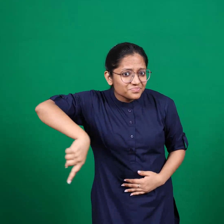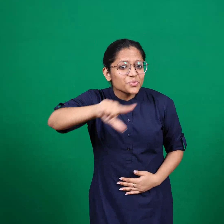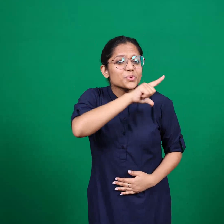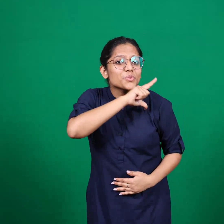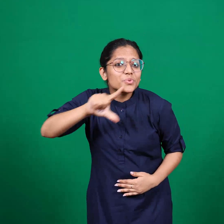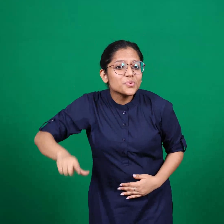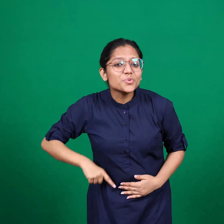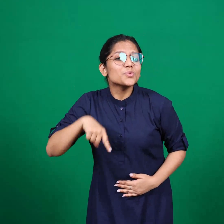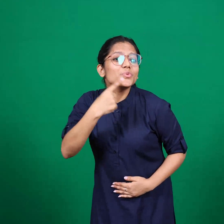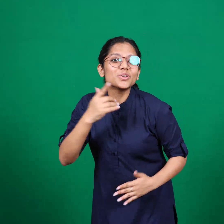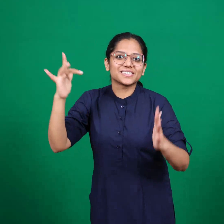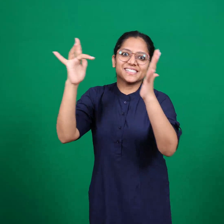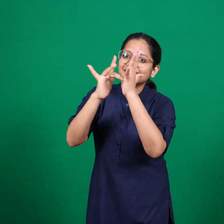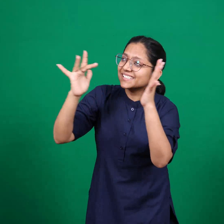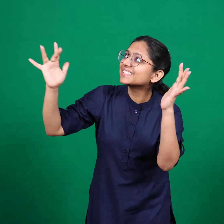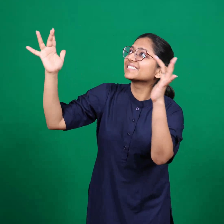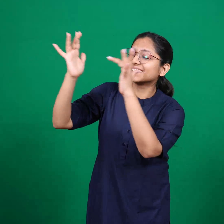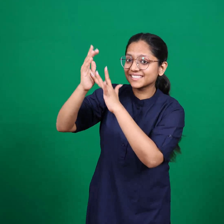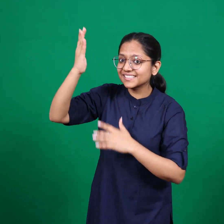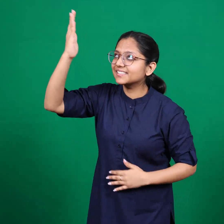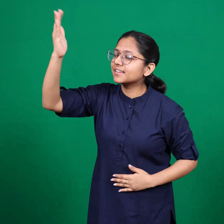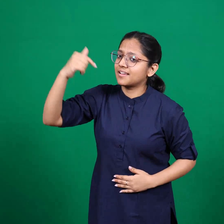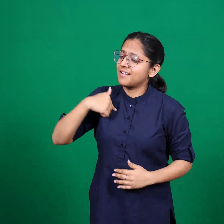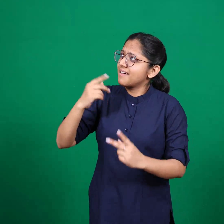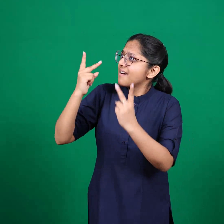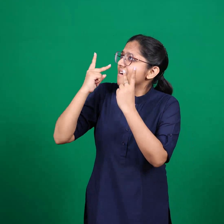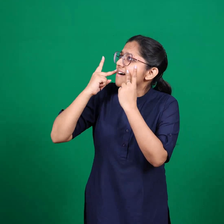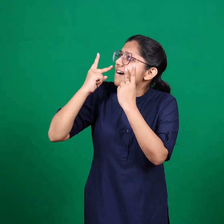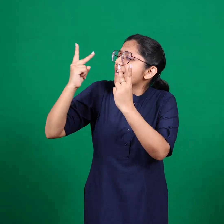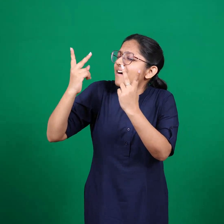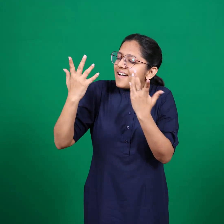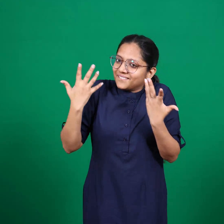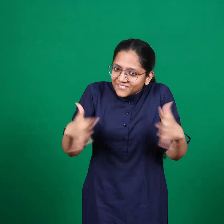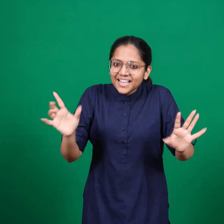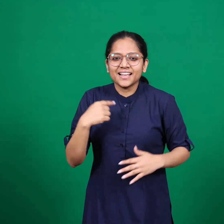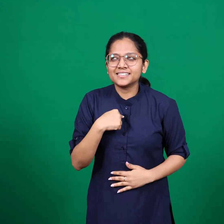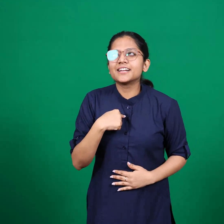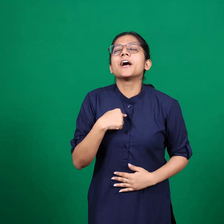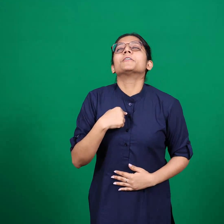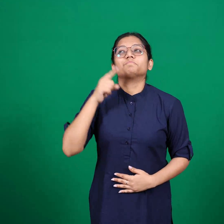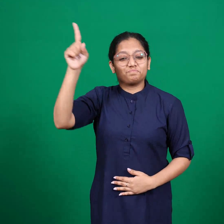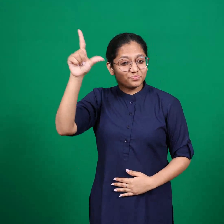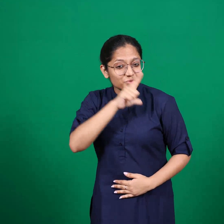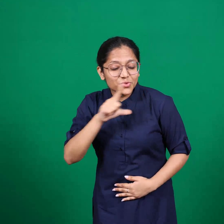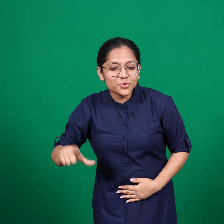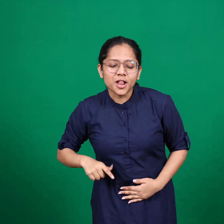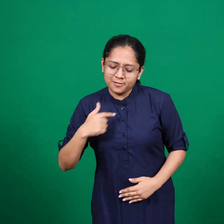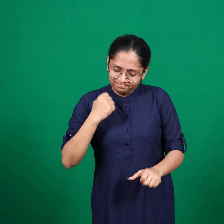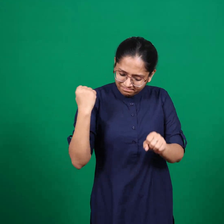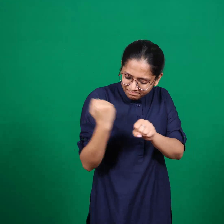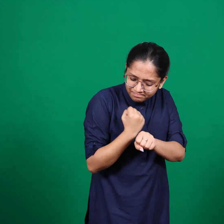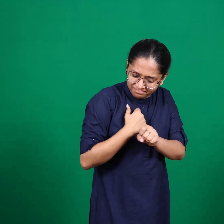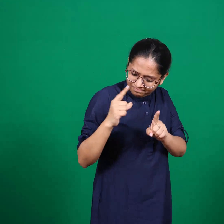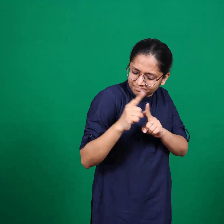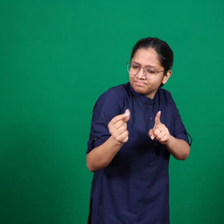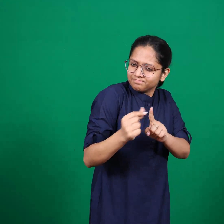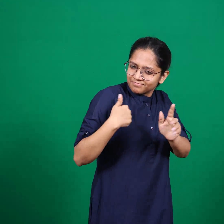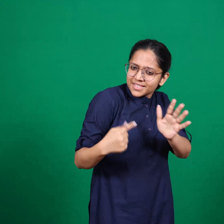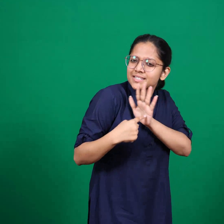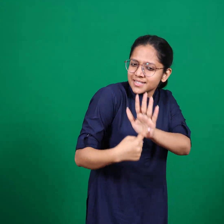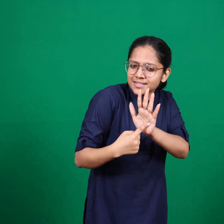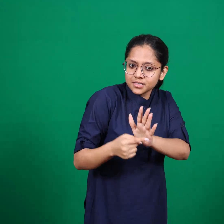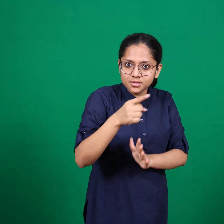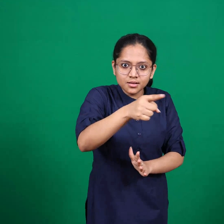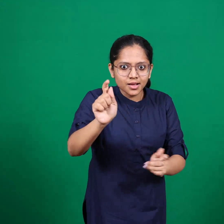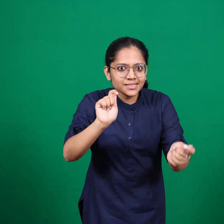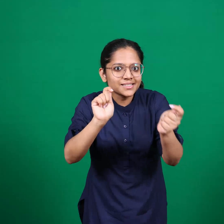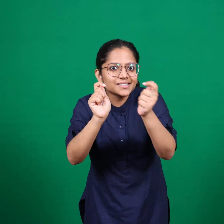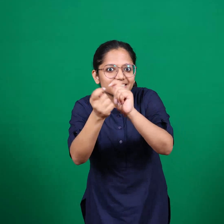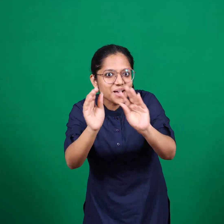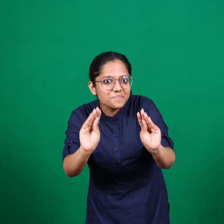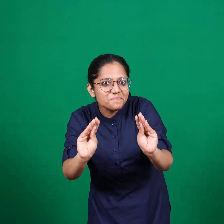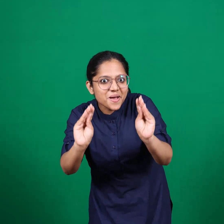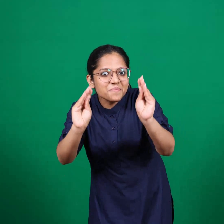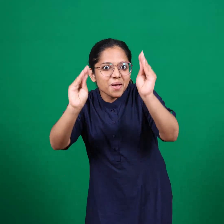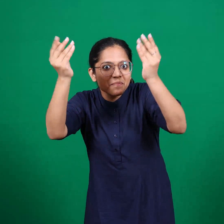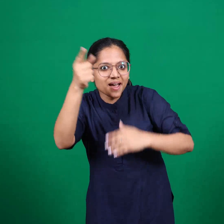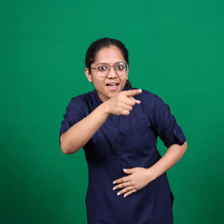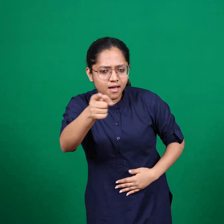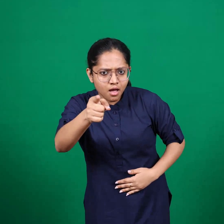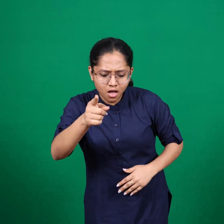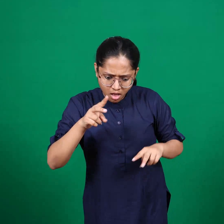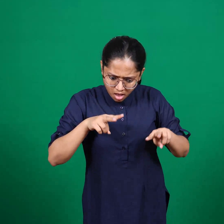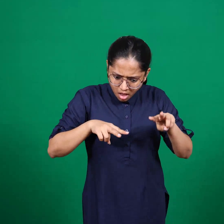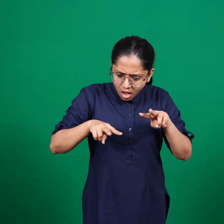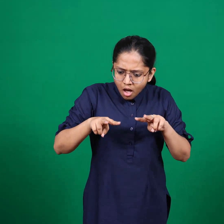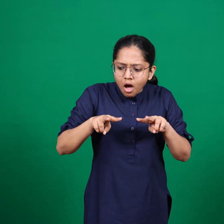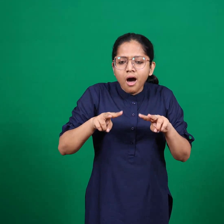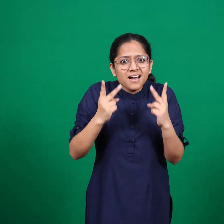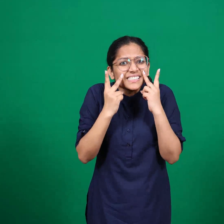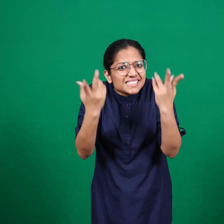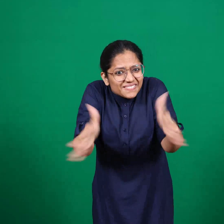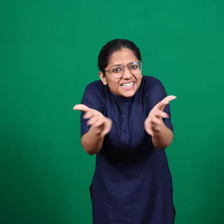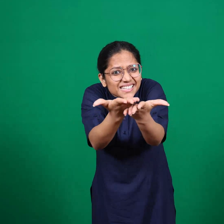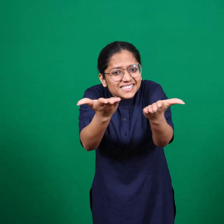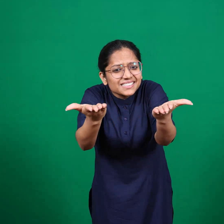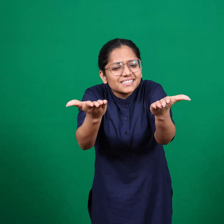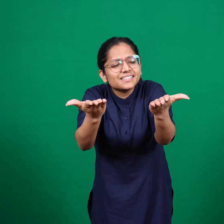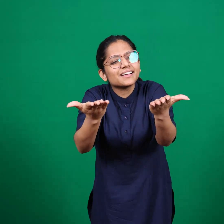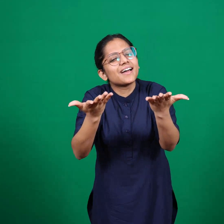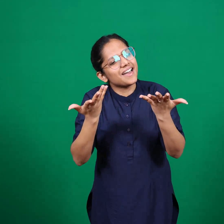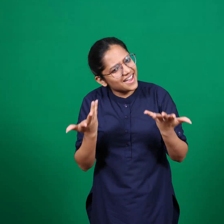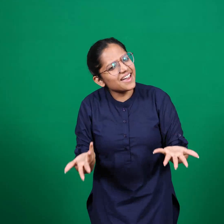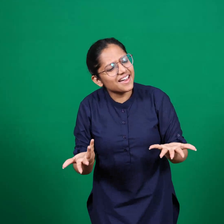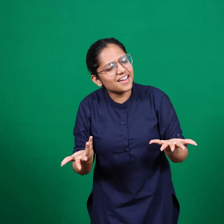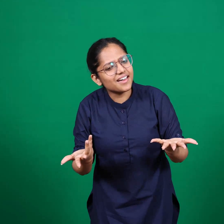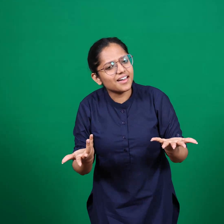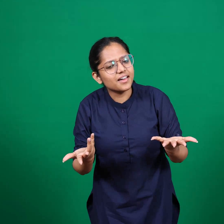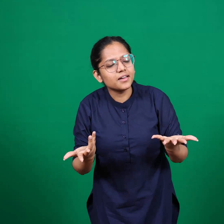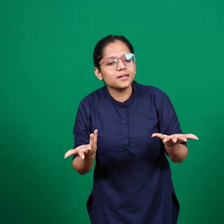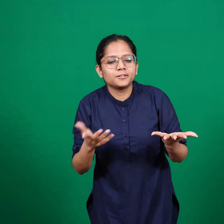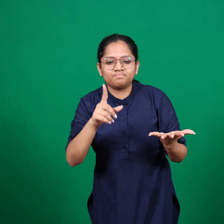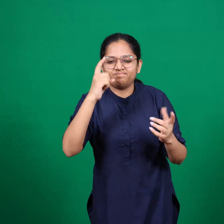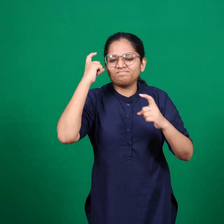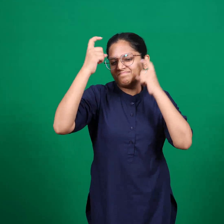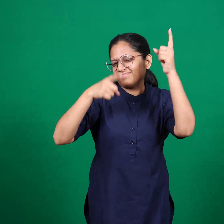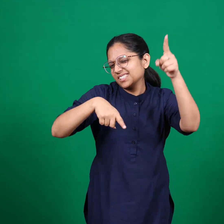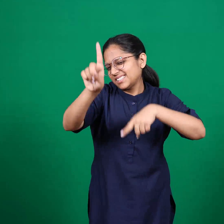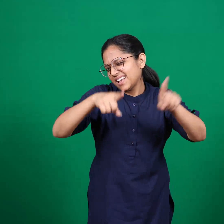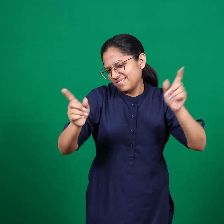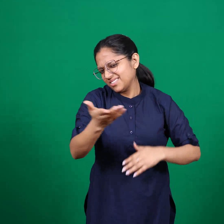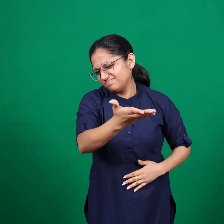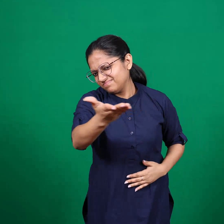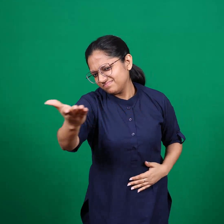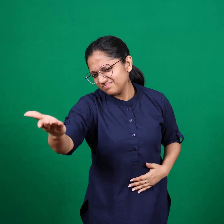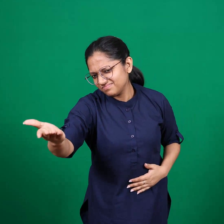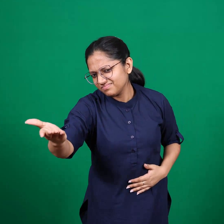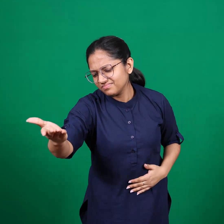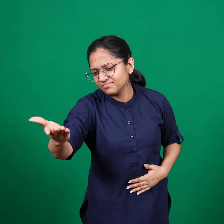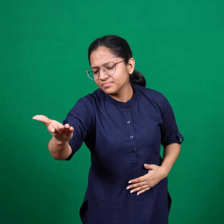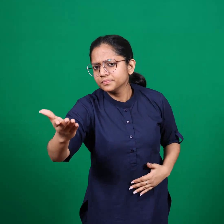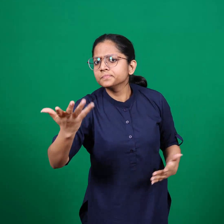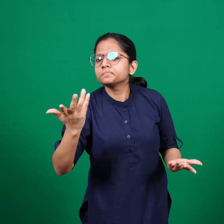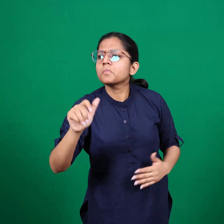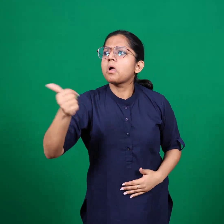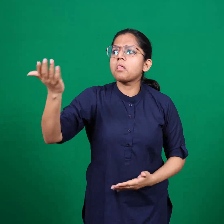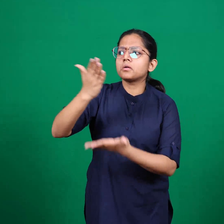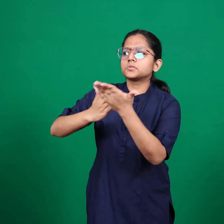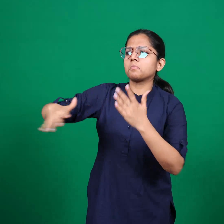Are you yourselves not my workmanship in the Lord?